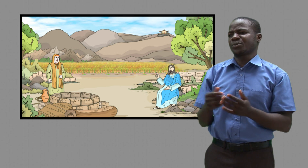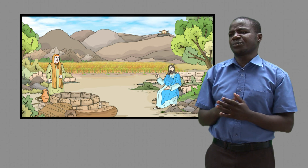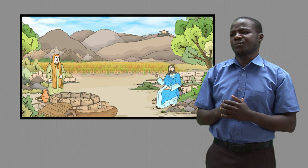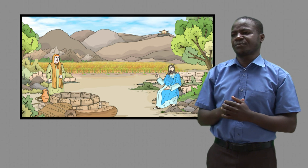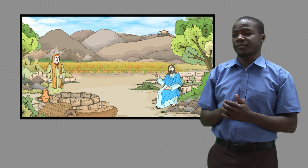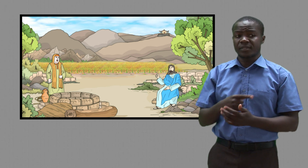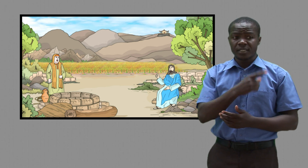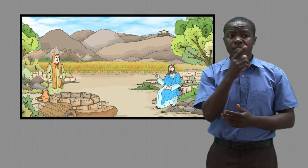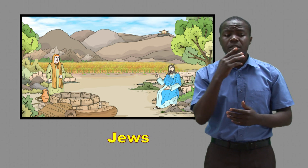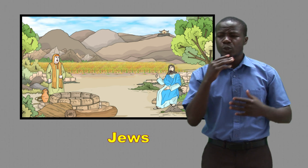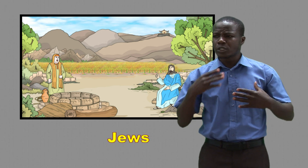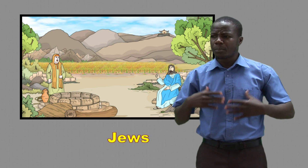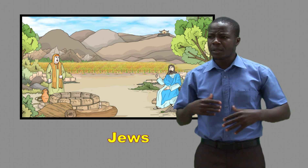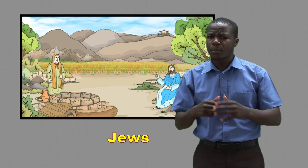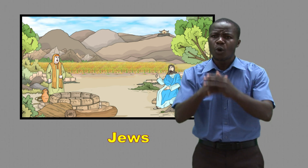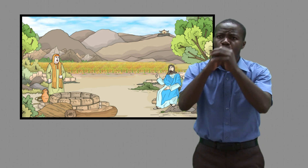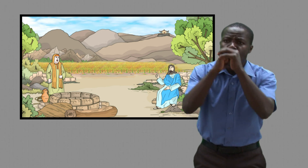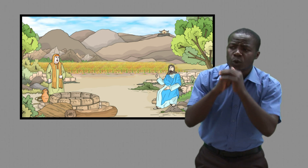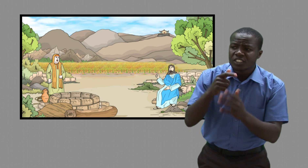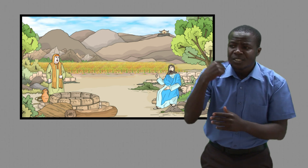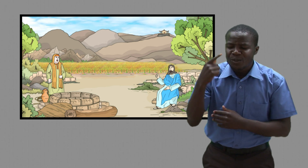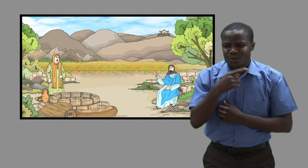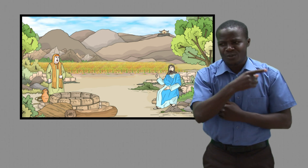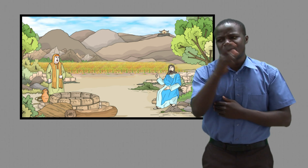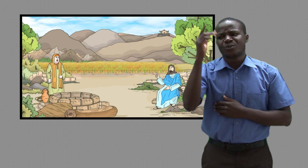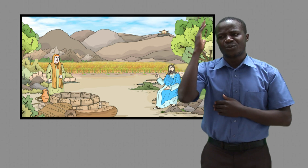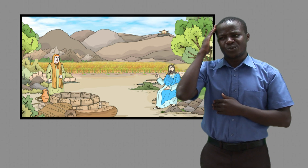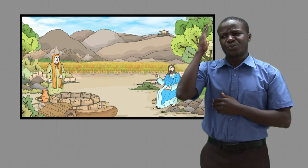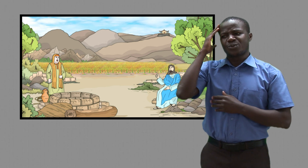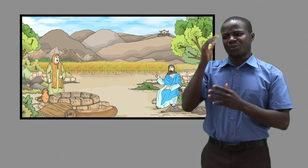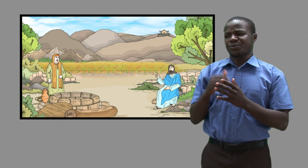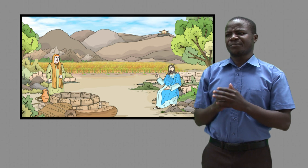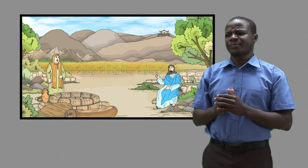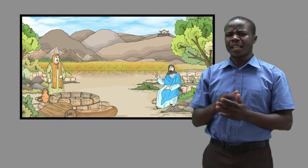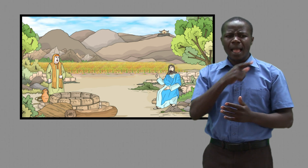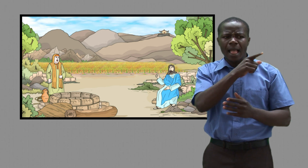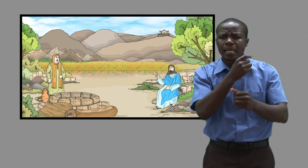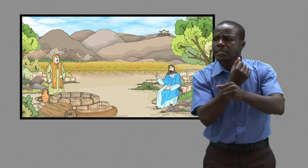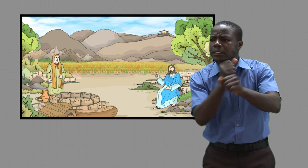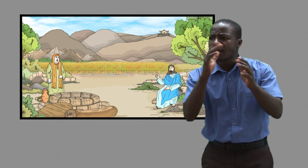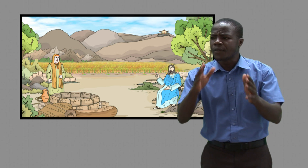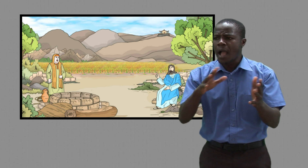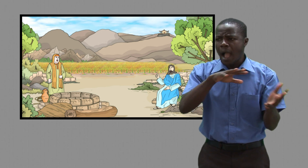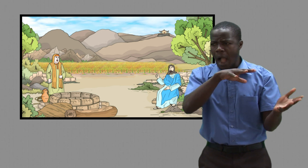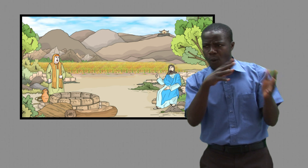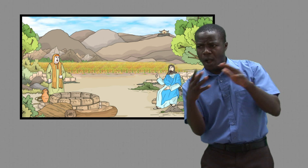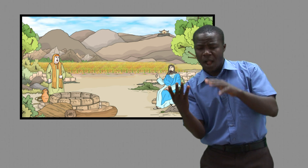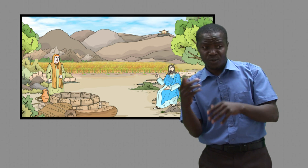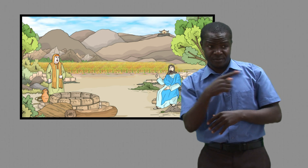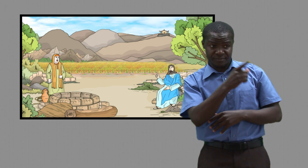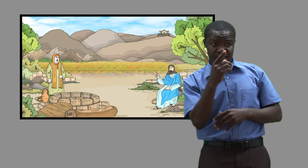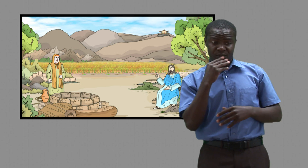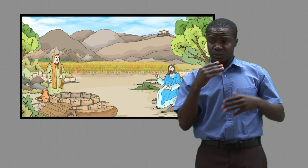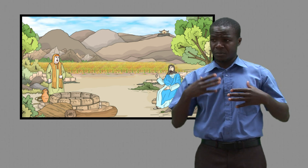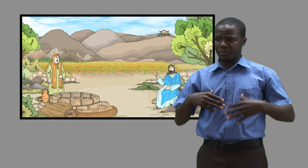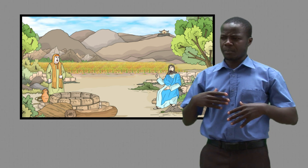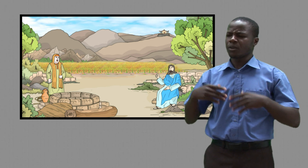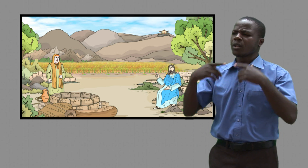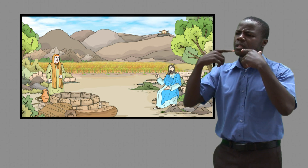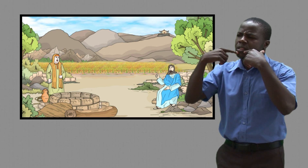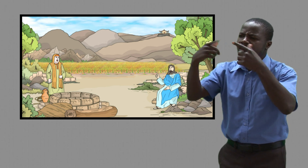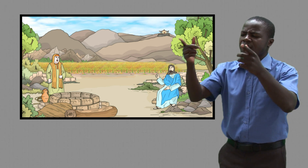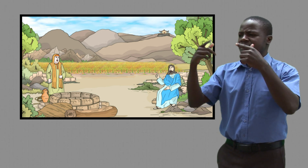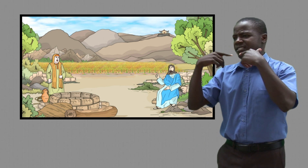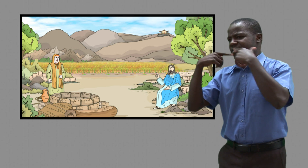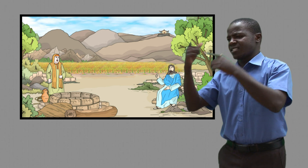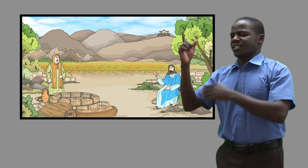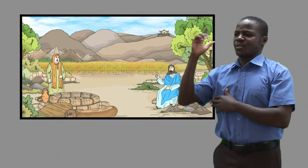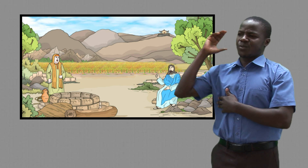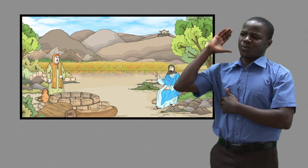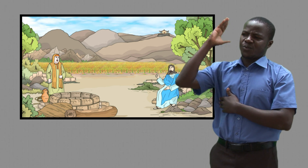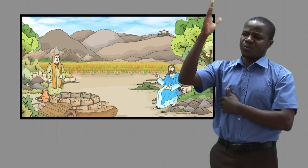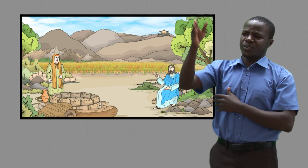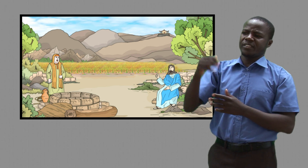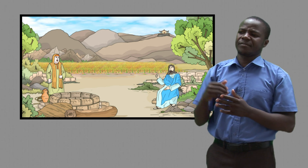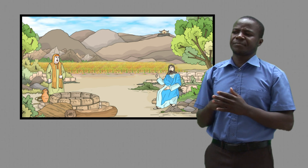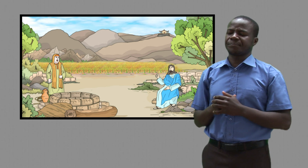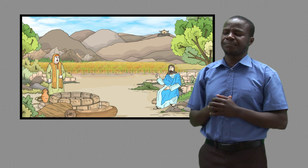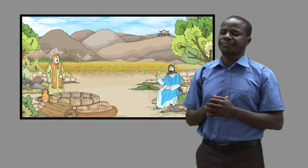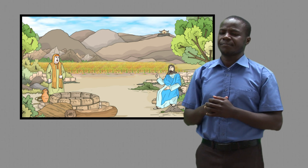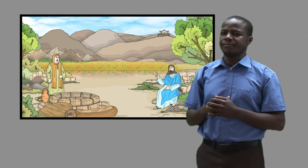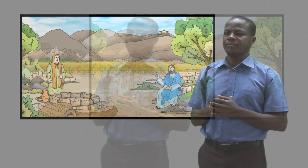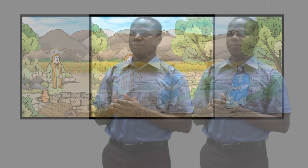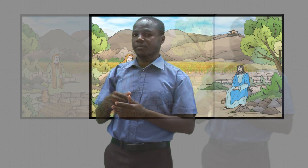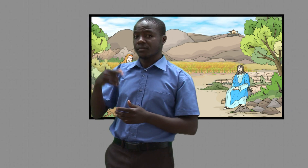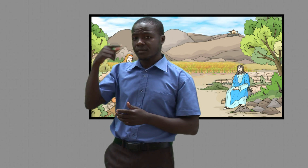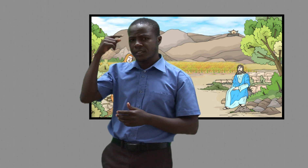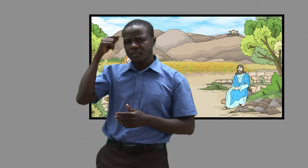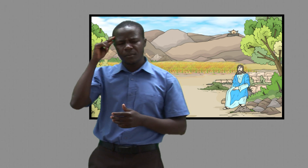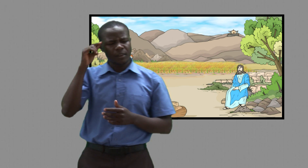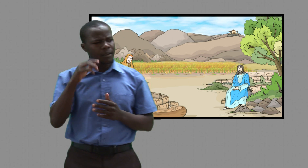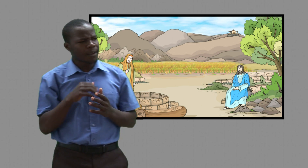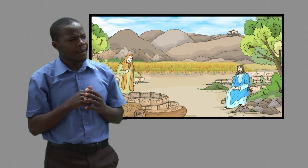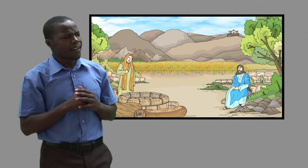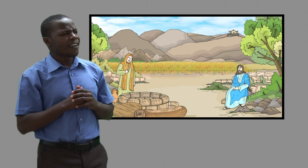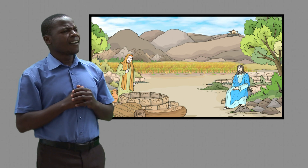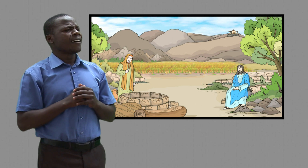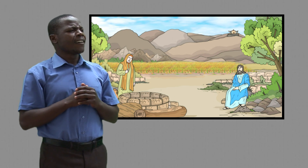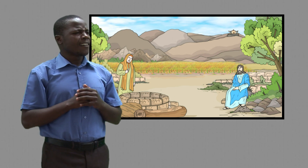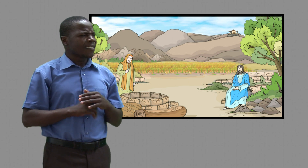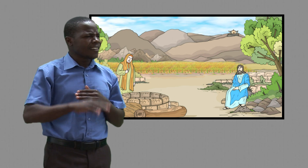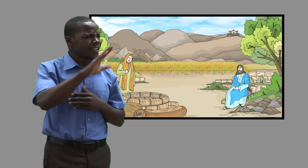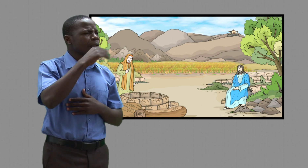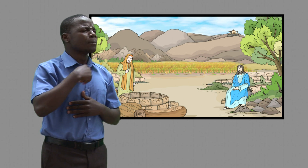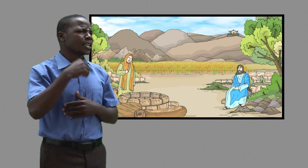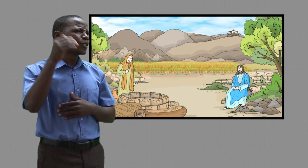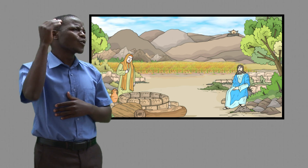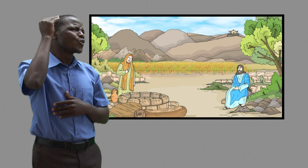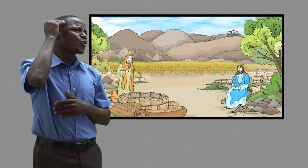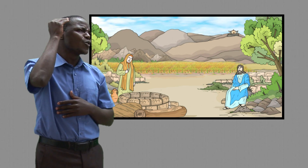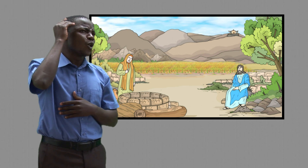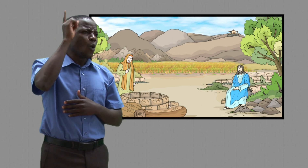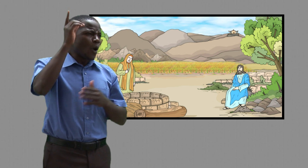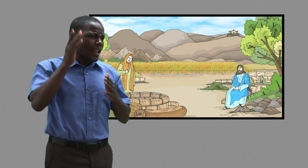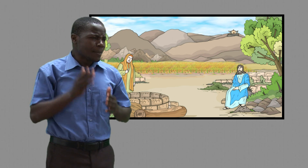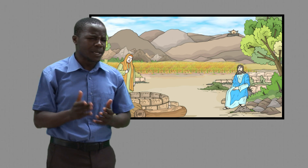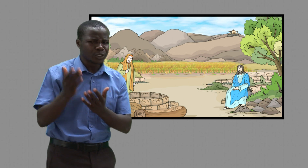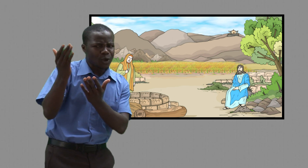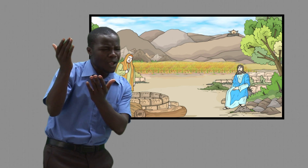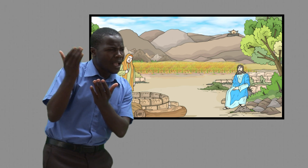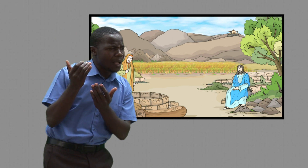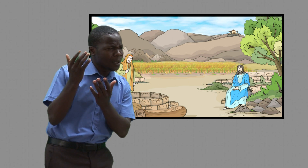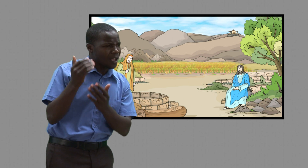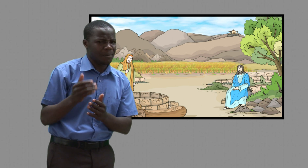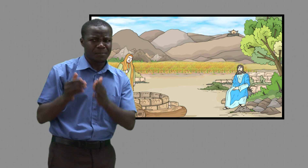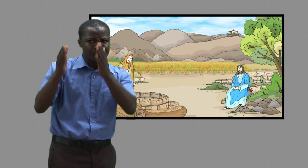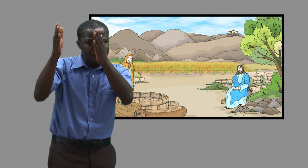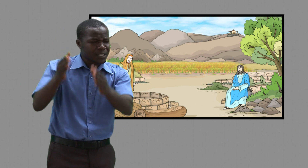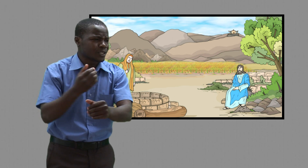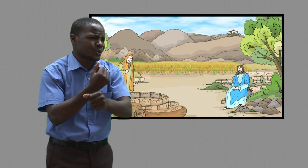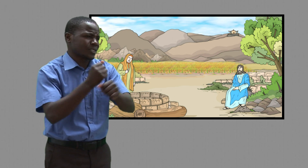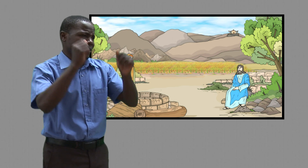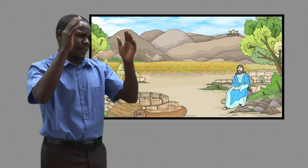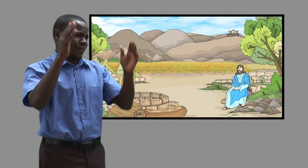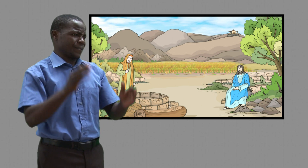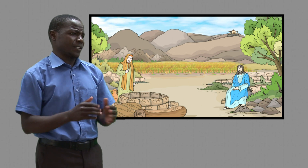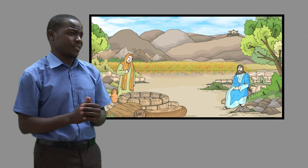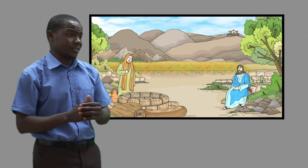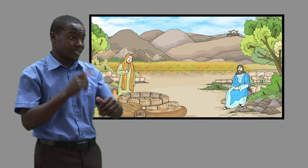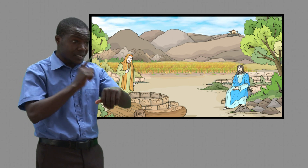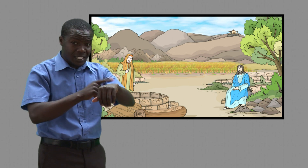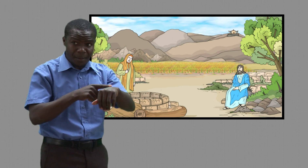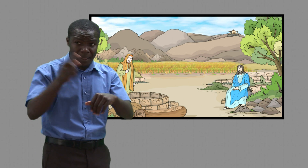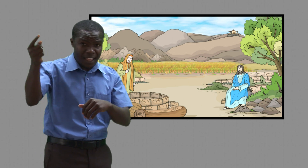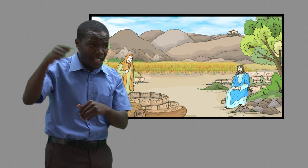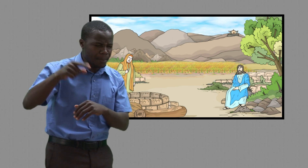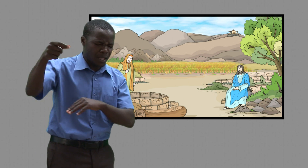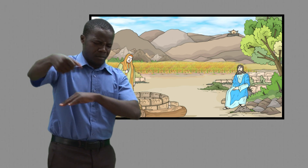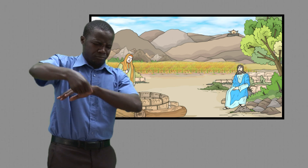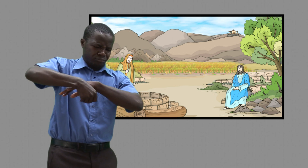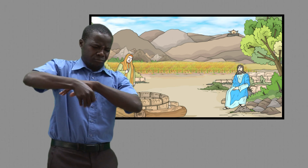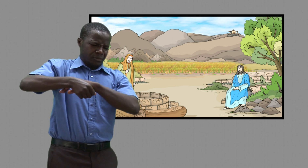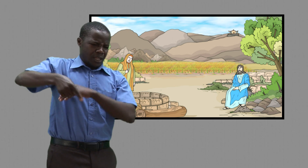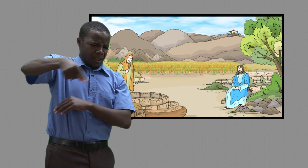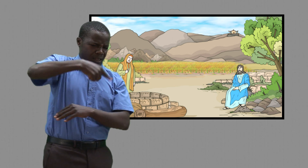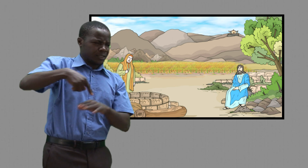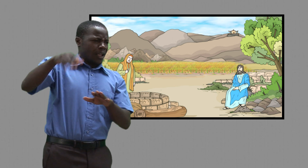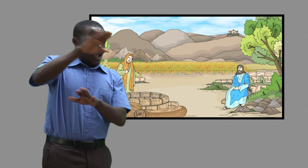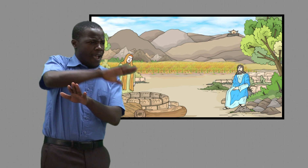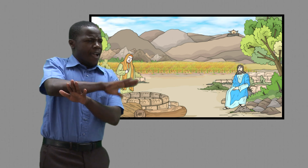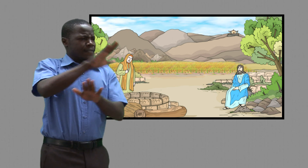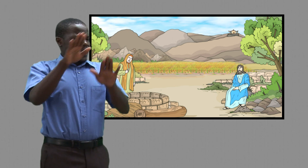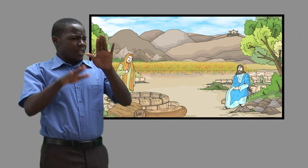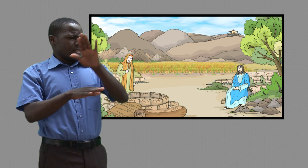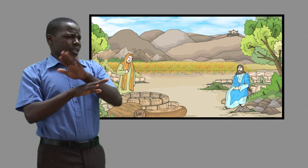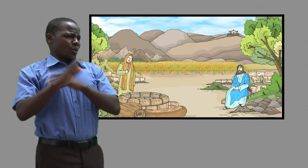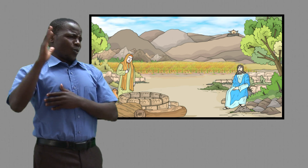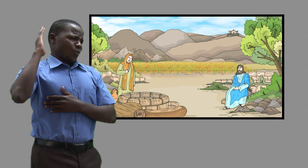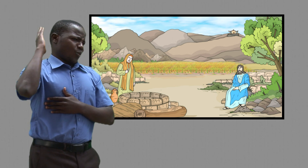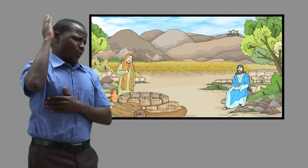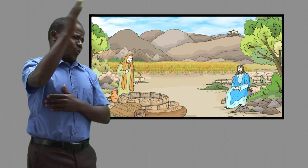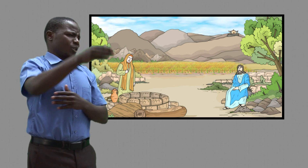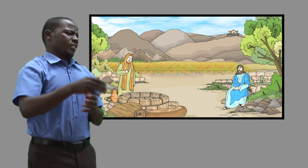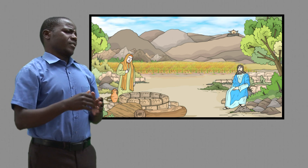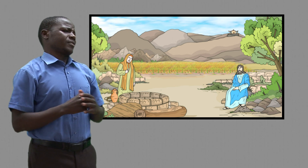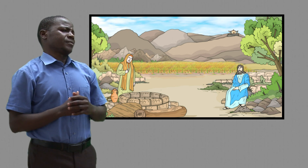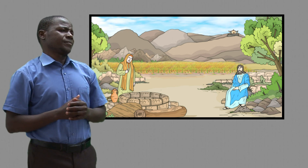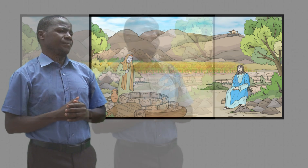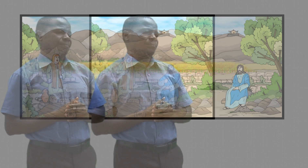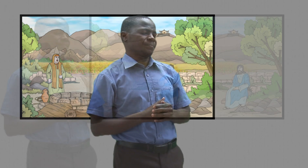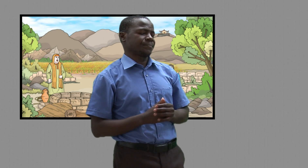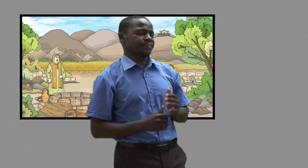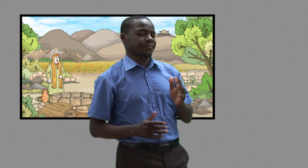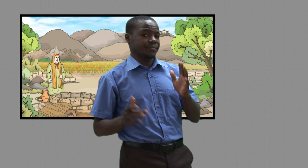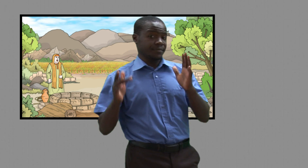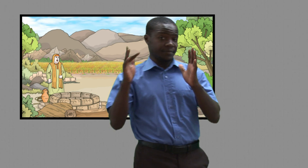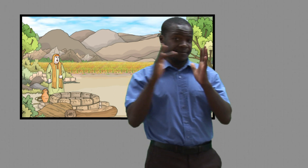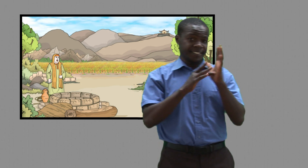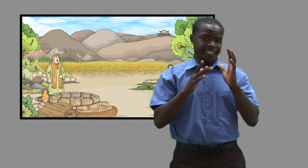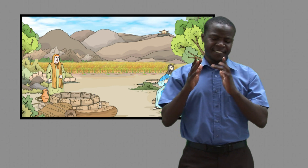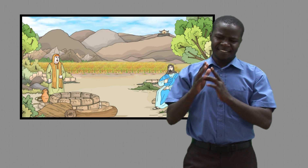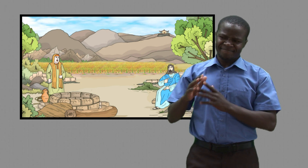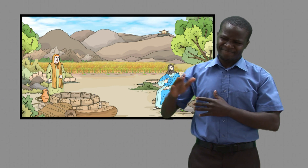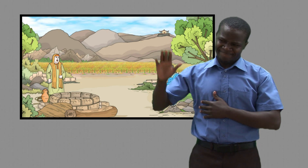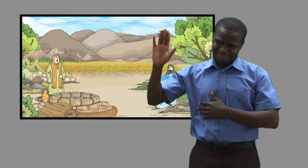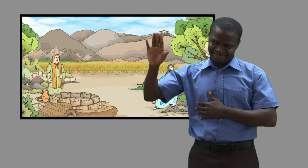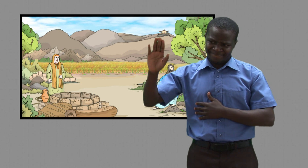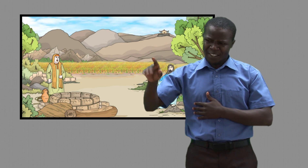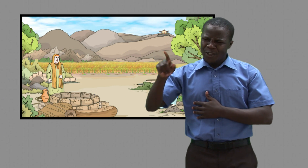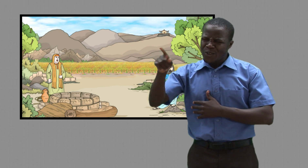God is Spirit, and His worshipers must worship Him in spirit and in truth.” The woman said, “I know that Messiah” (called Christ) “is coming.